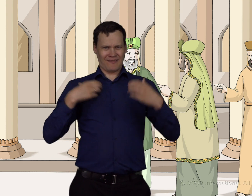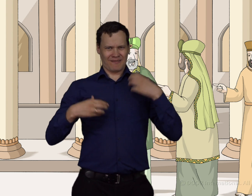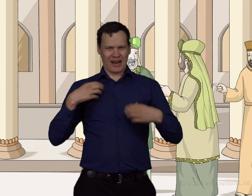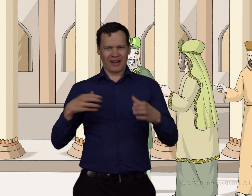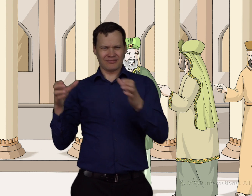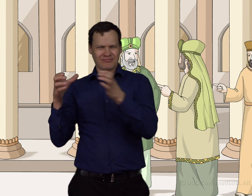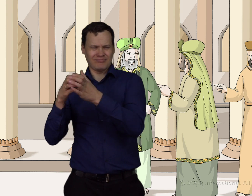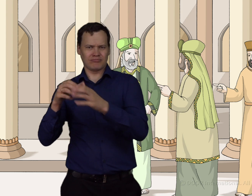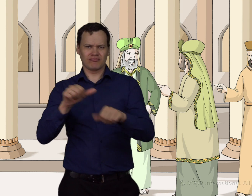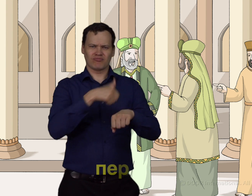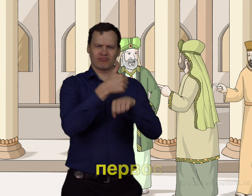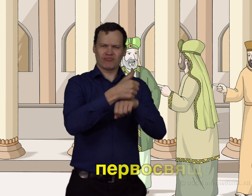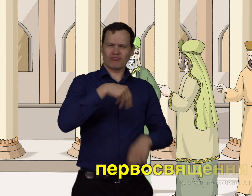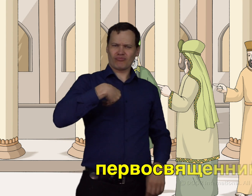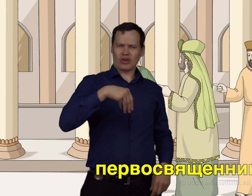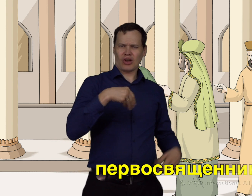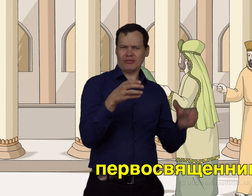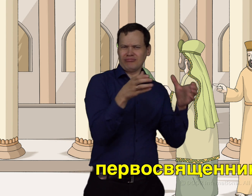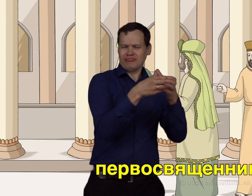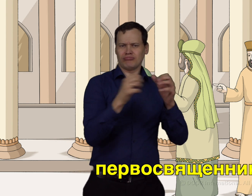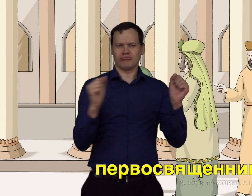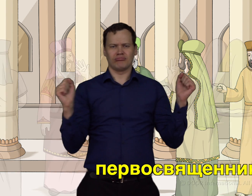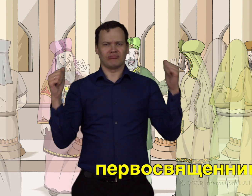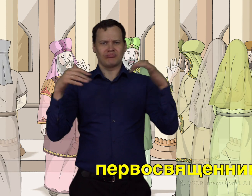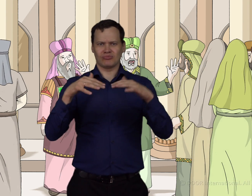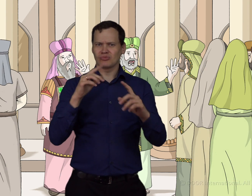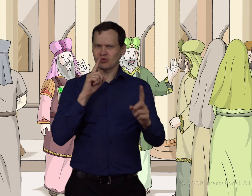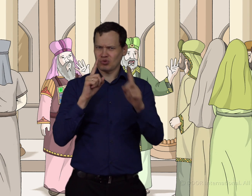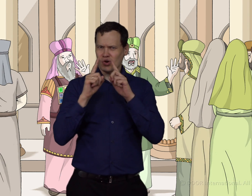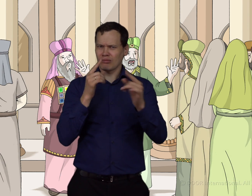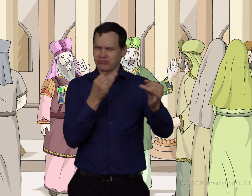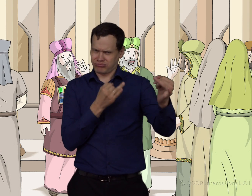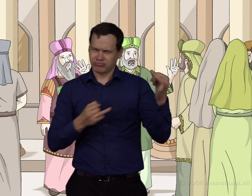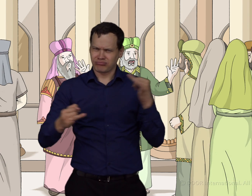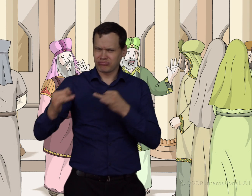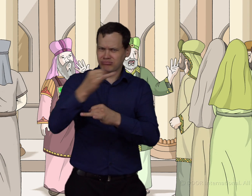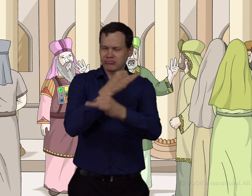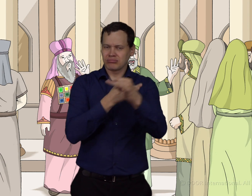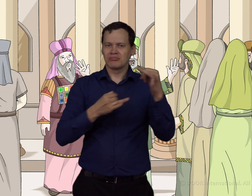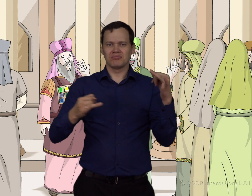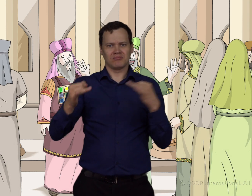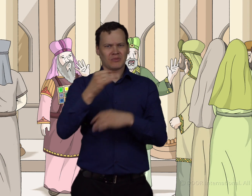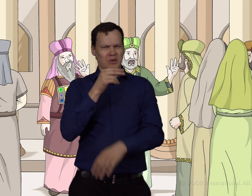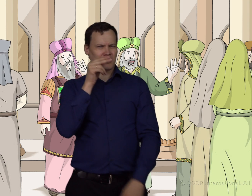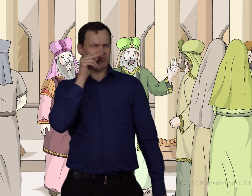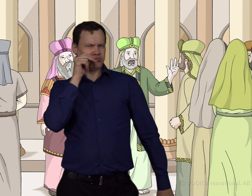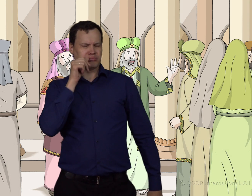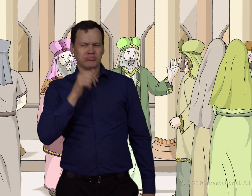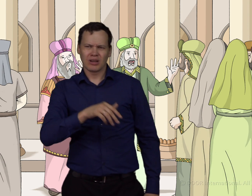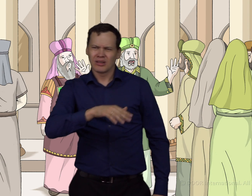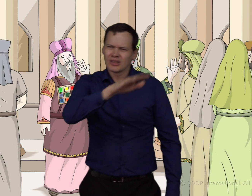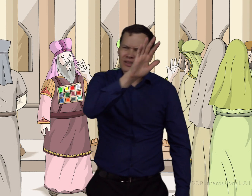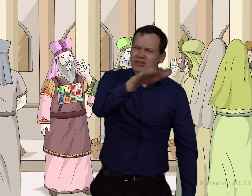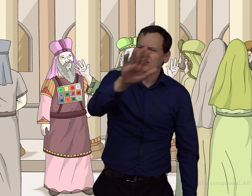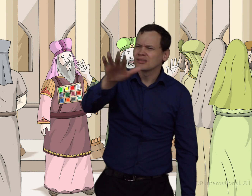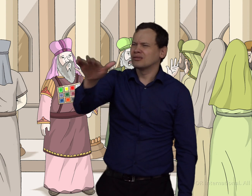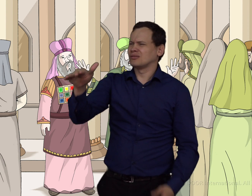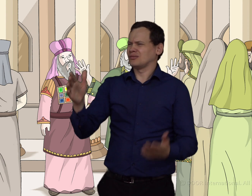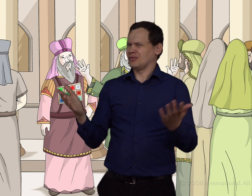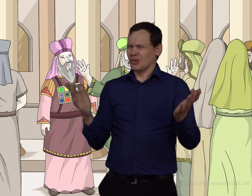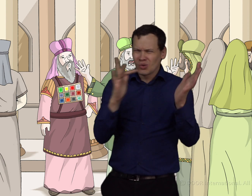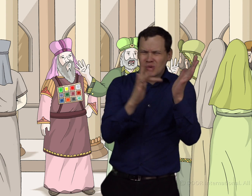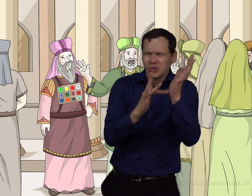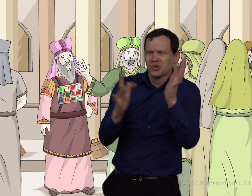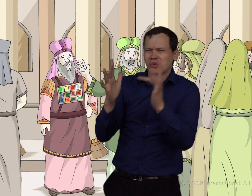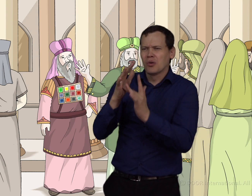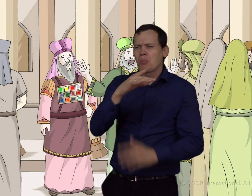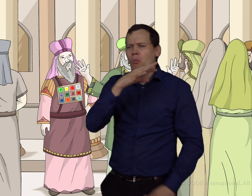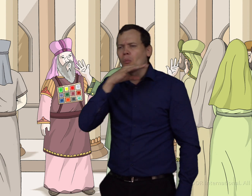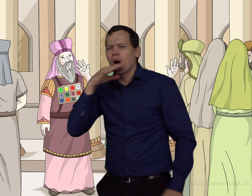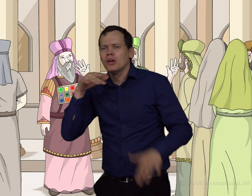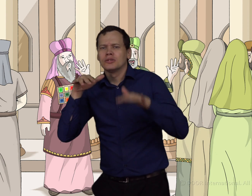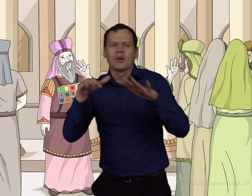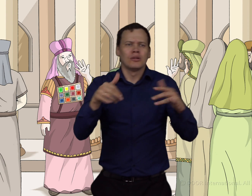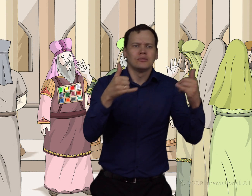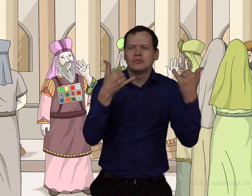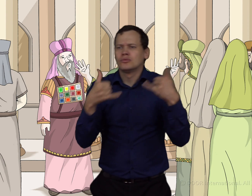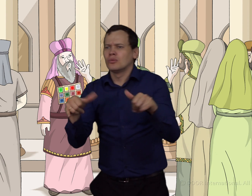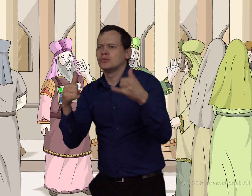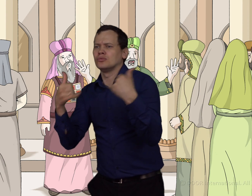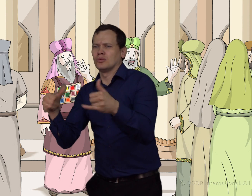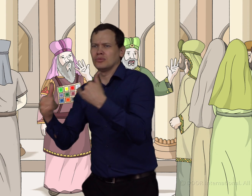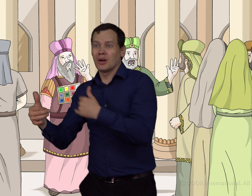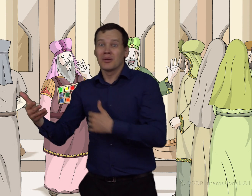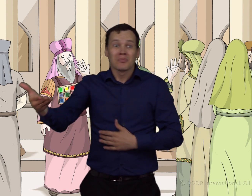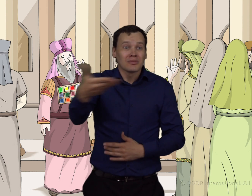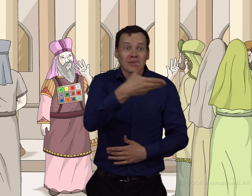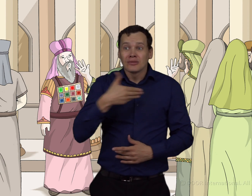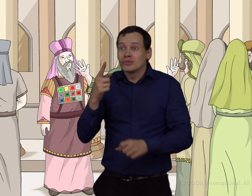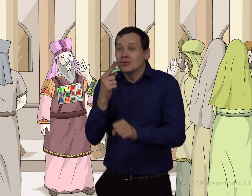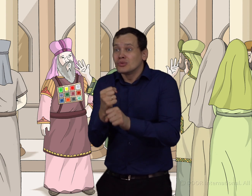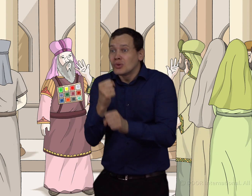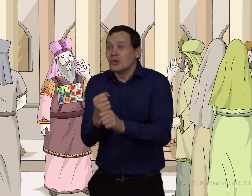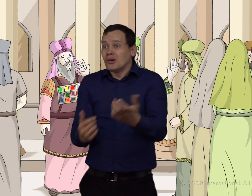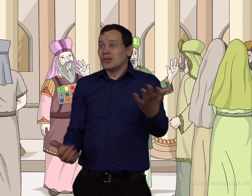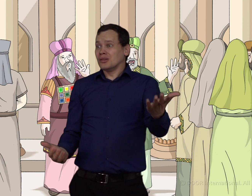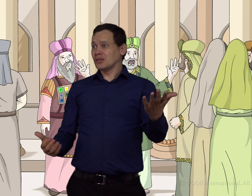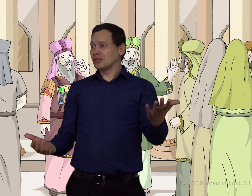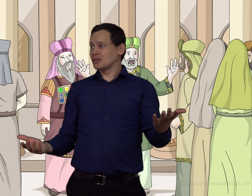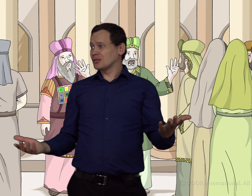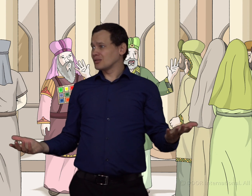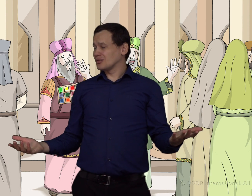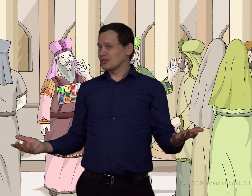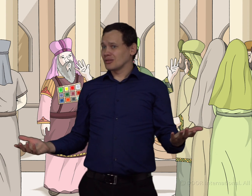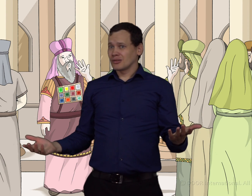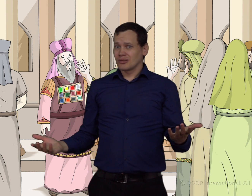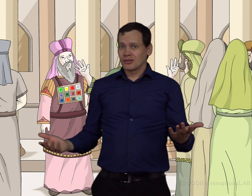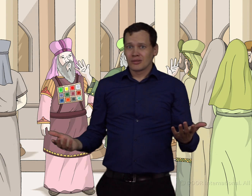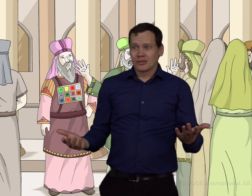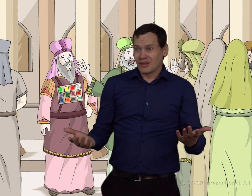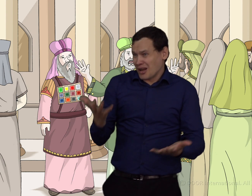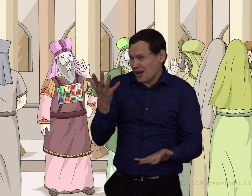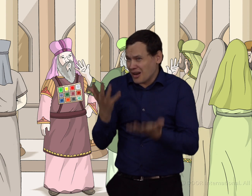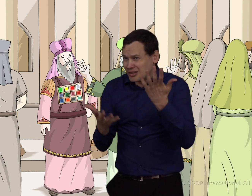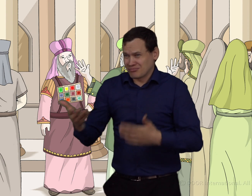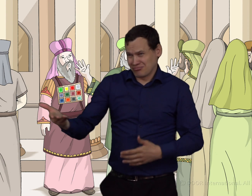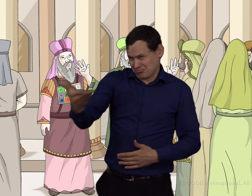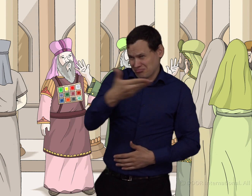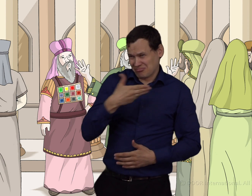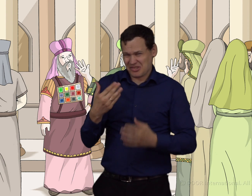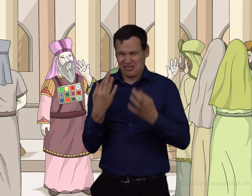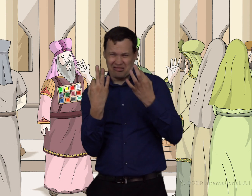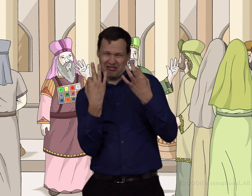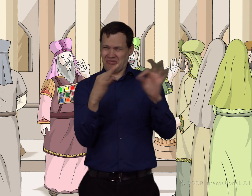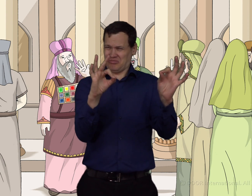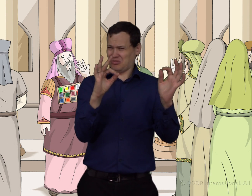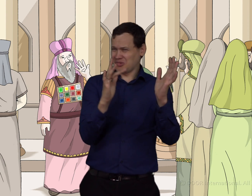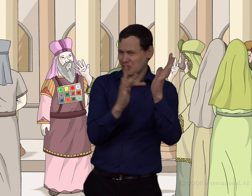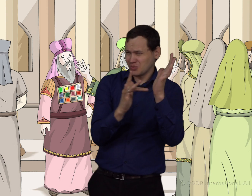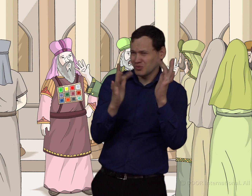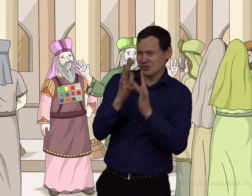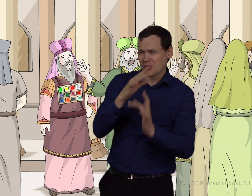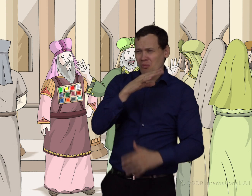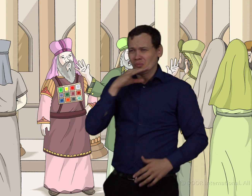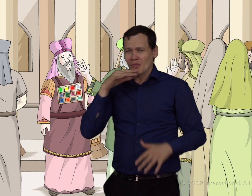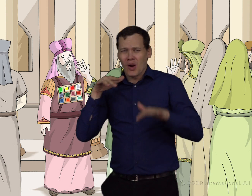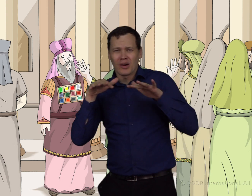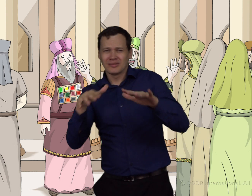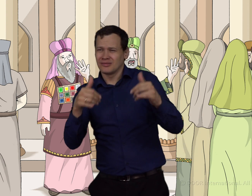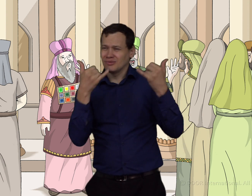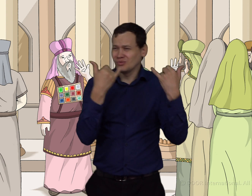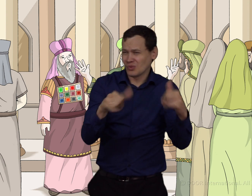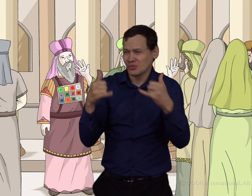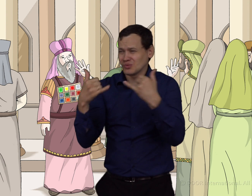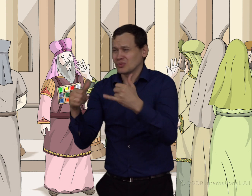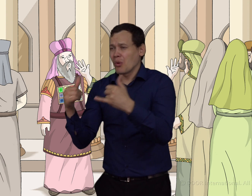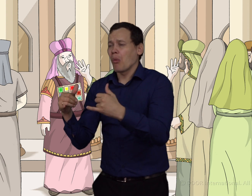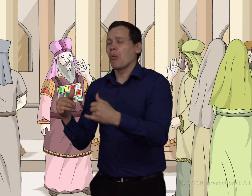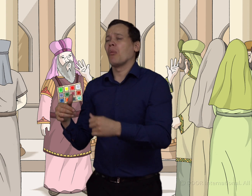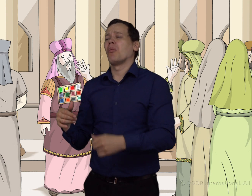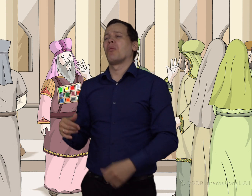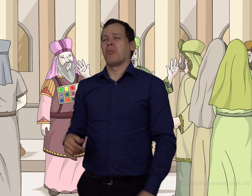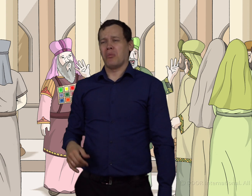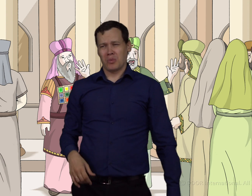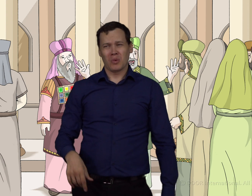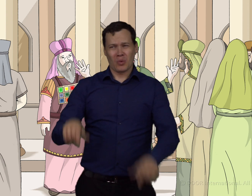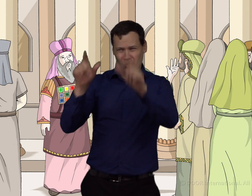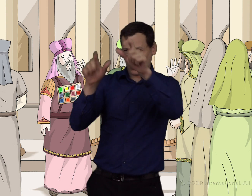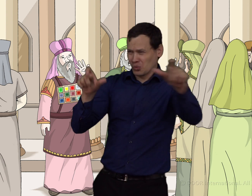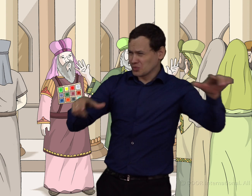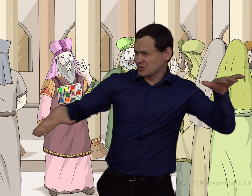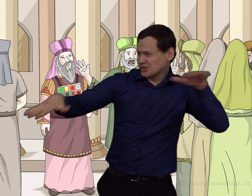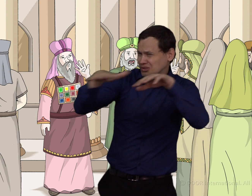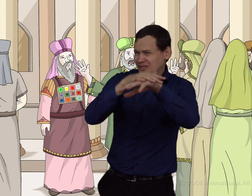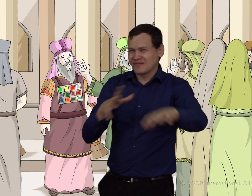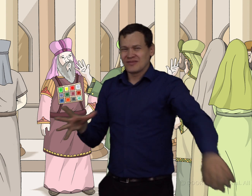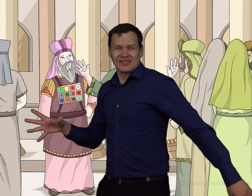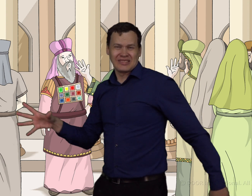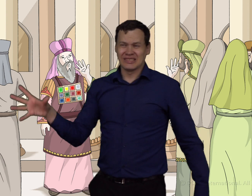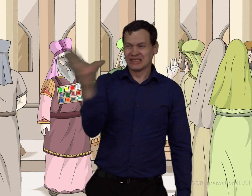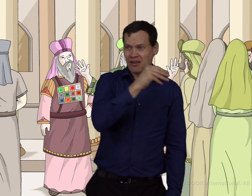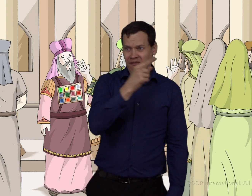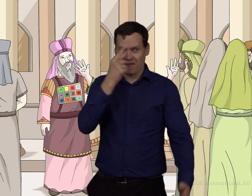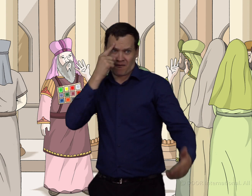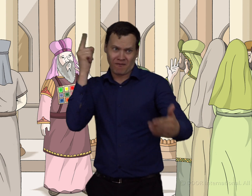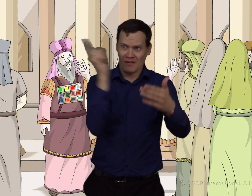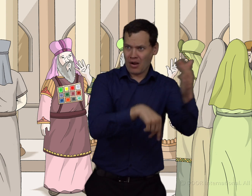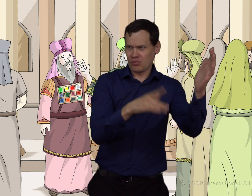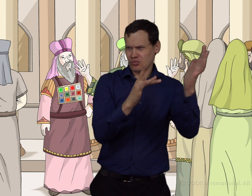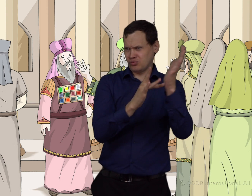Then the chief priests and Pharisees convened the Sanhedrin and said, “What are we to do? This man is performing many signs.